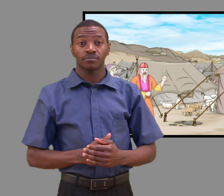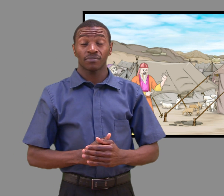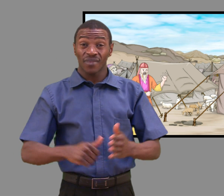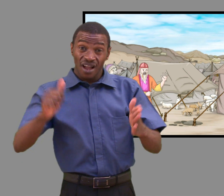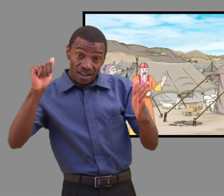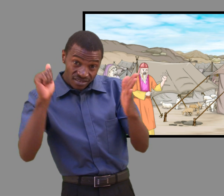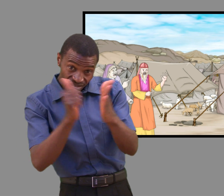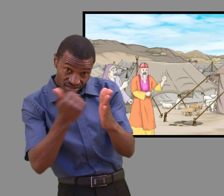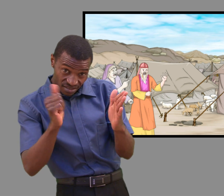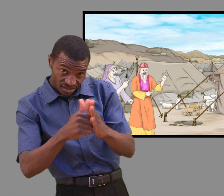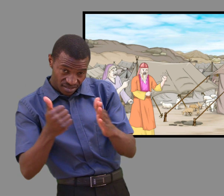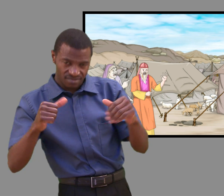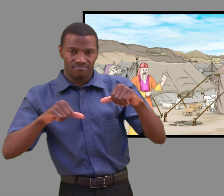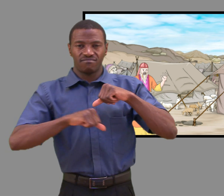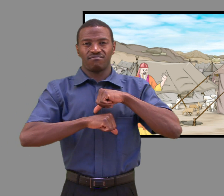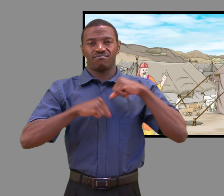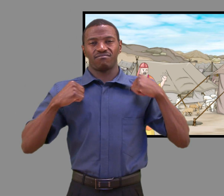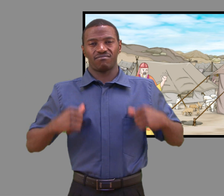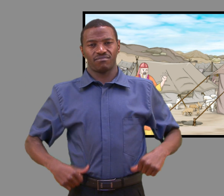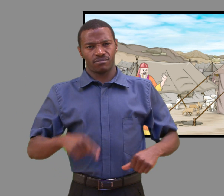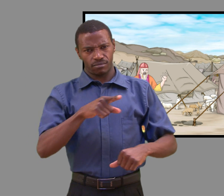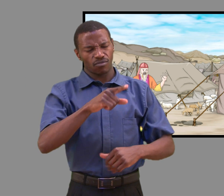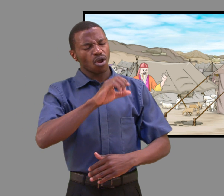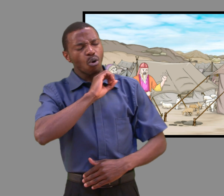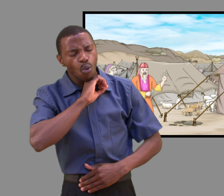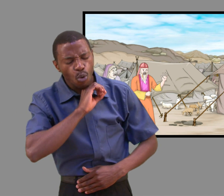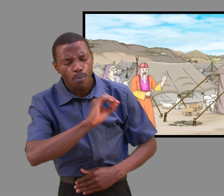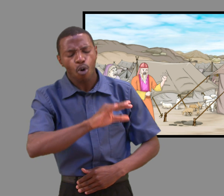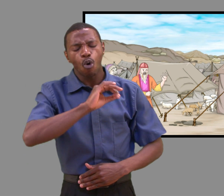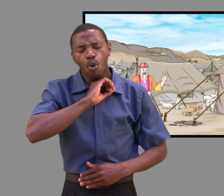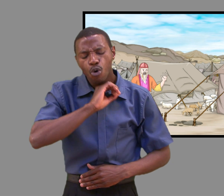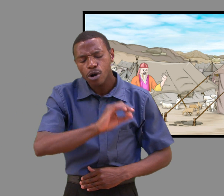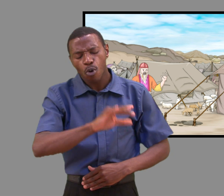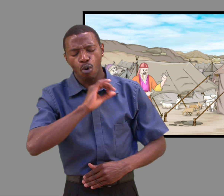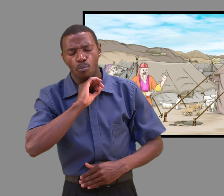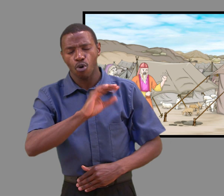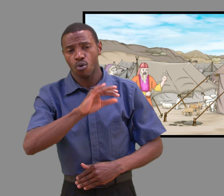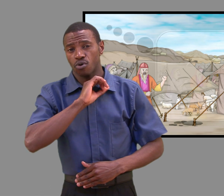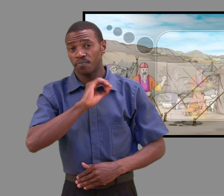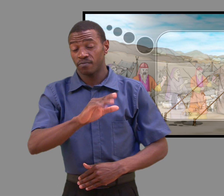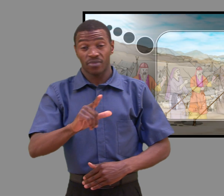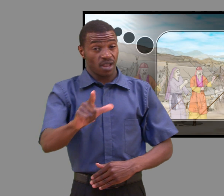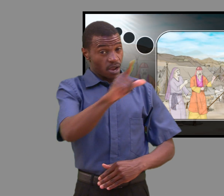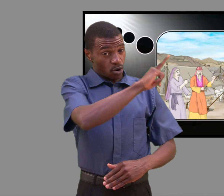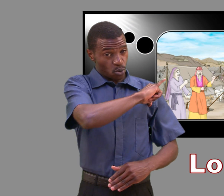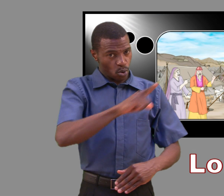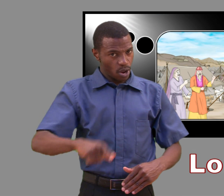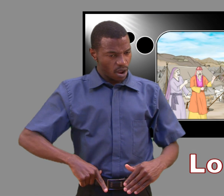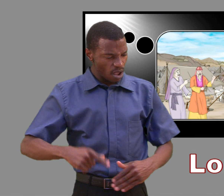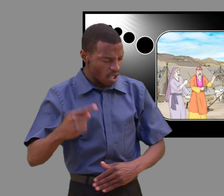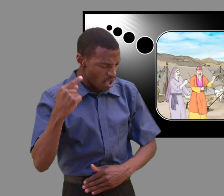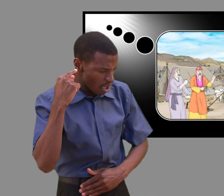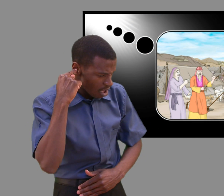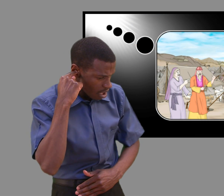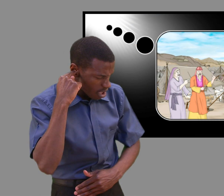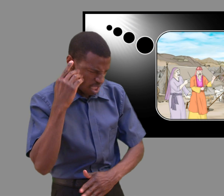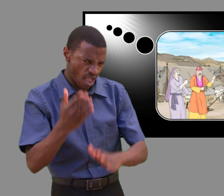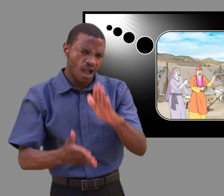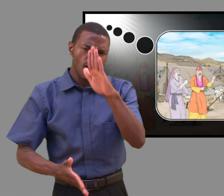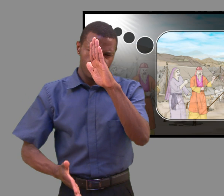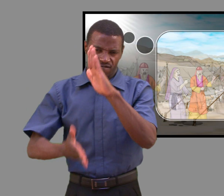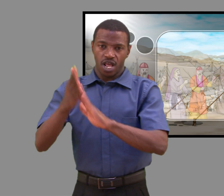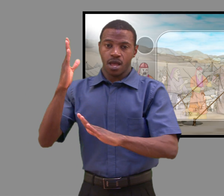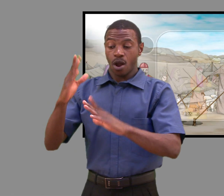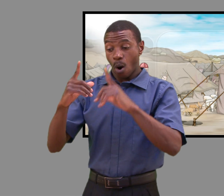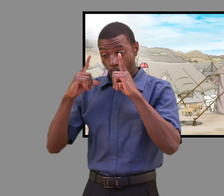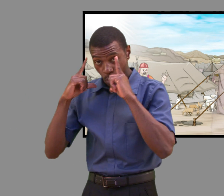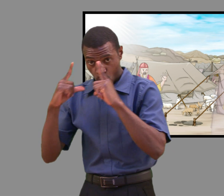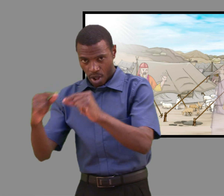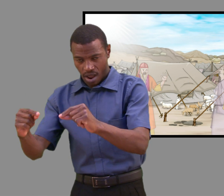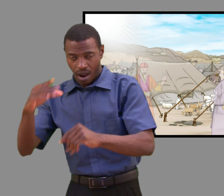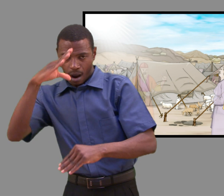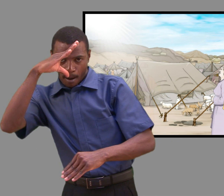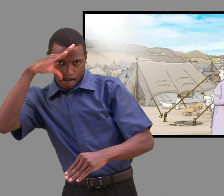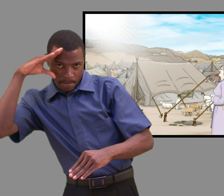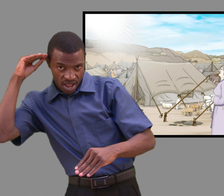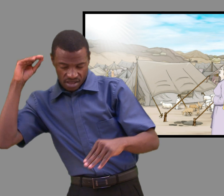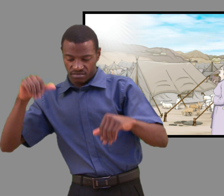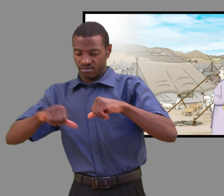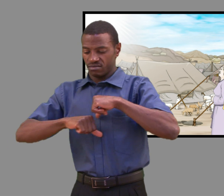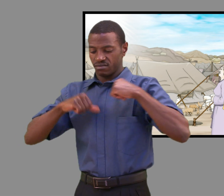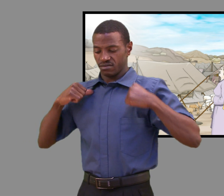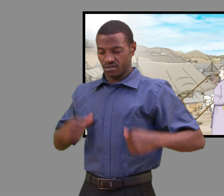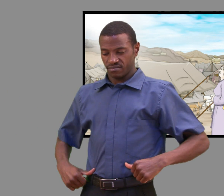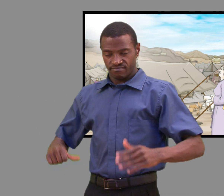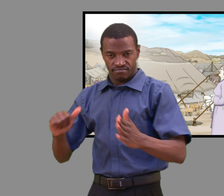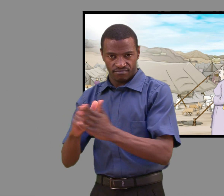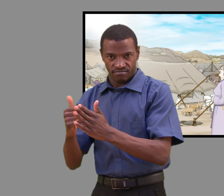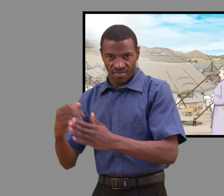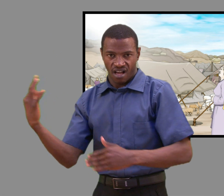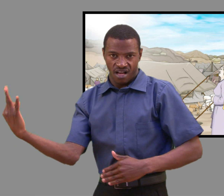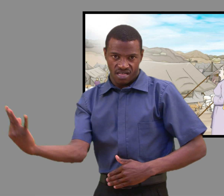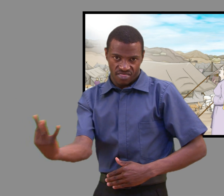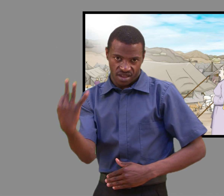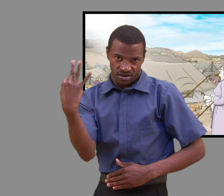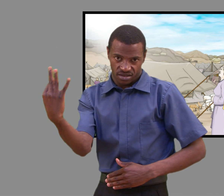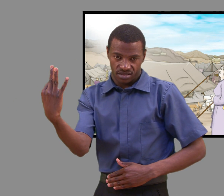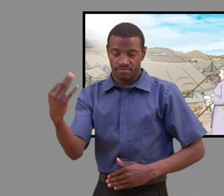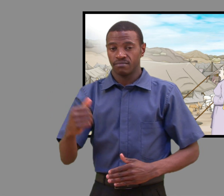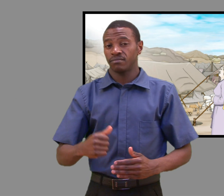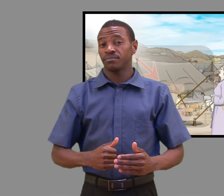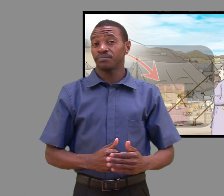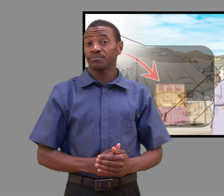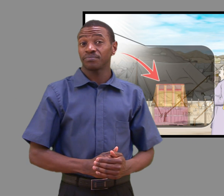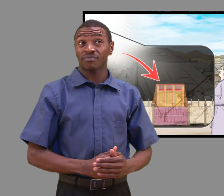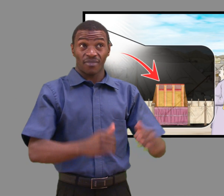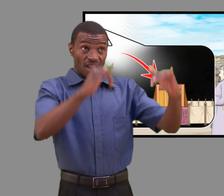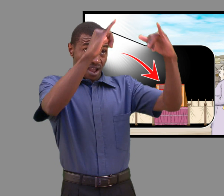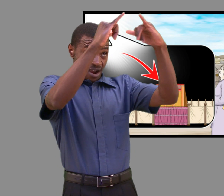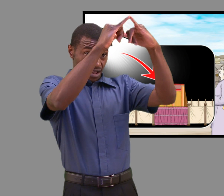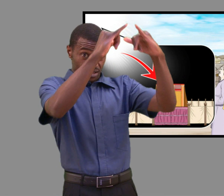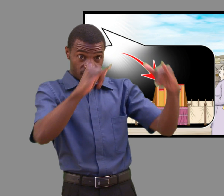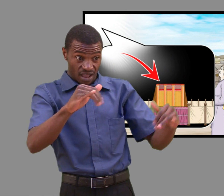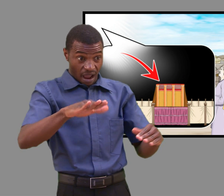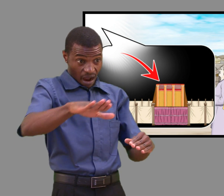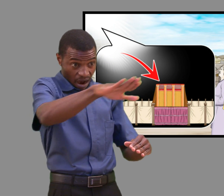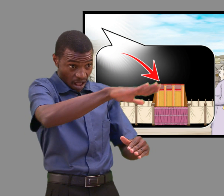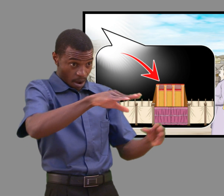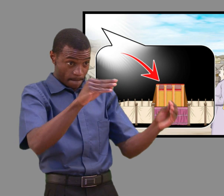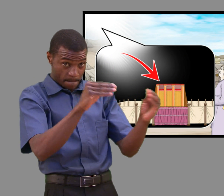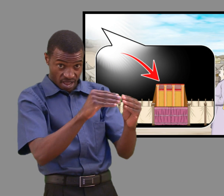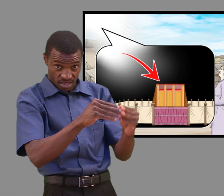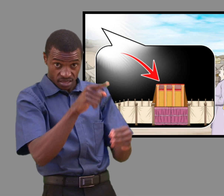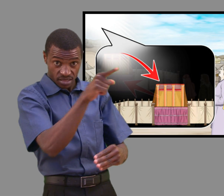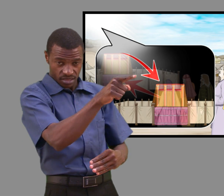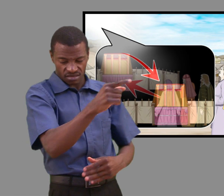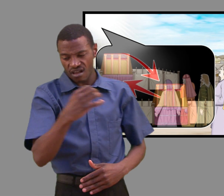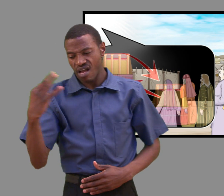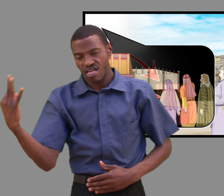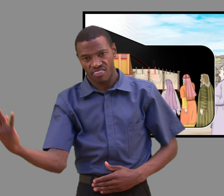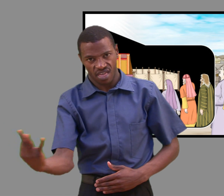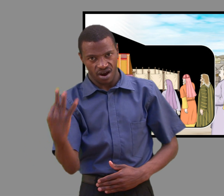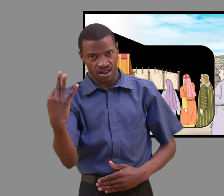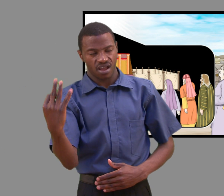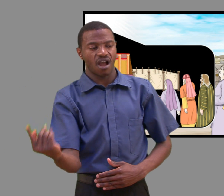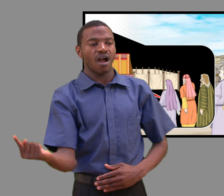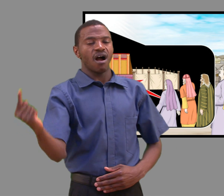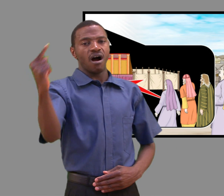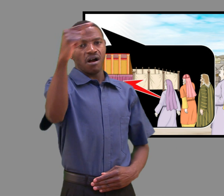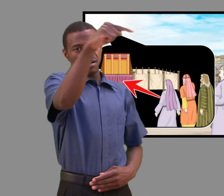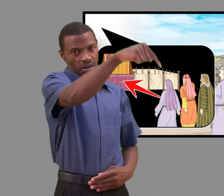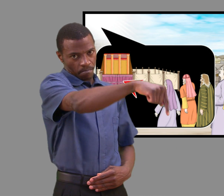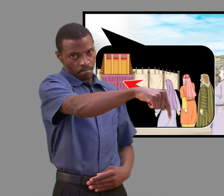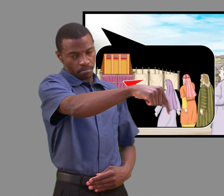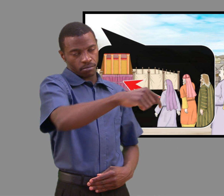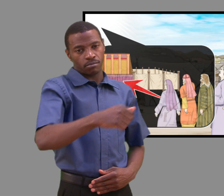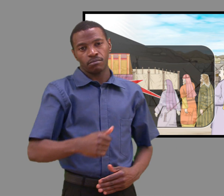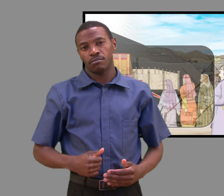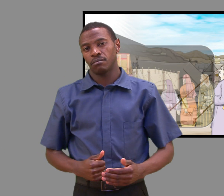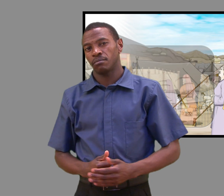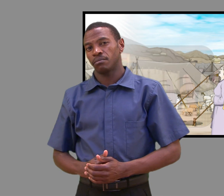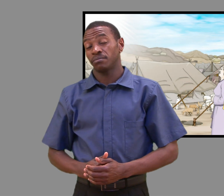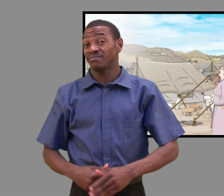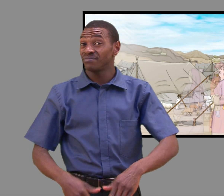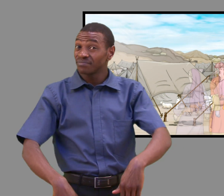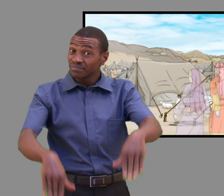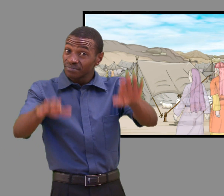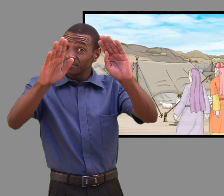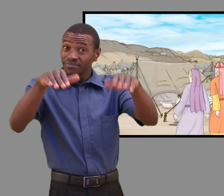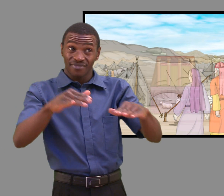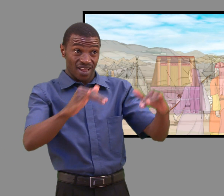Now Moses was a very humble man, more so than any man on the face of the earth.